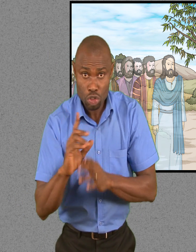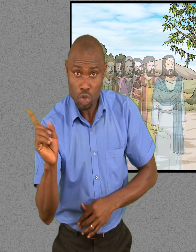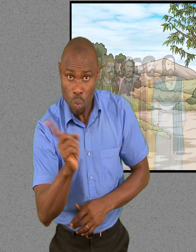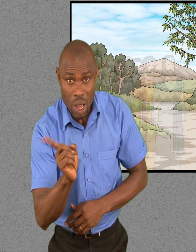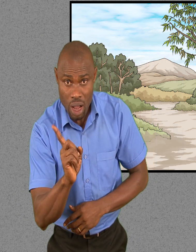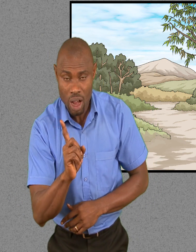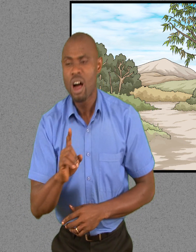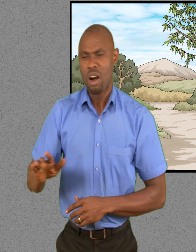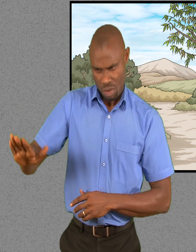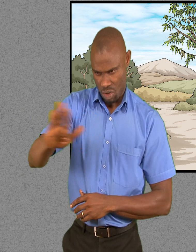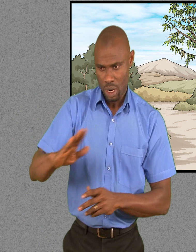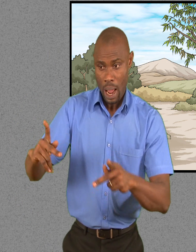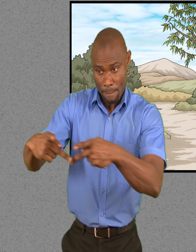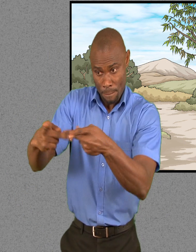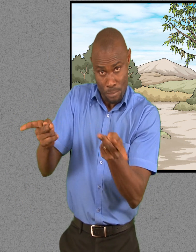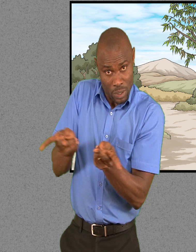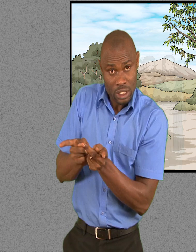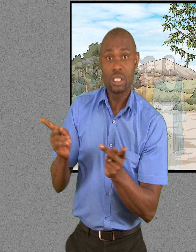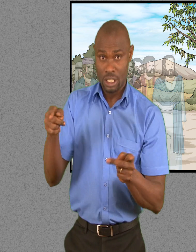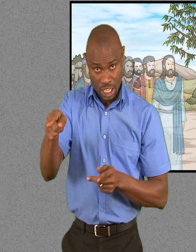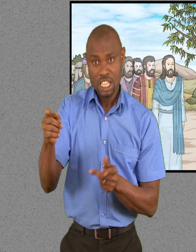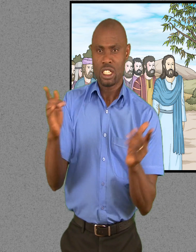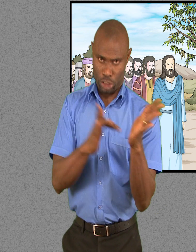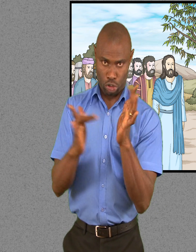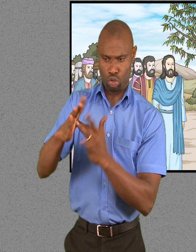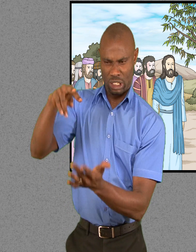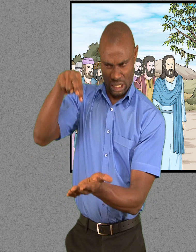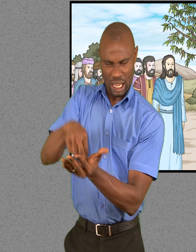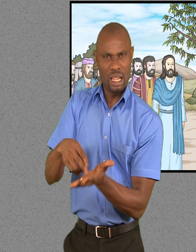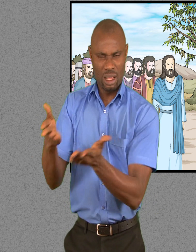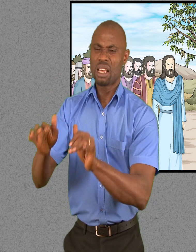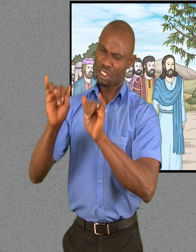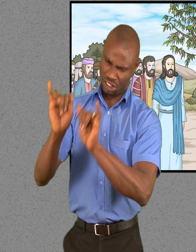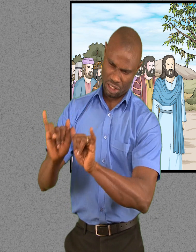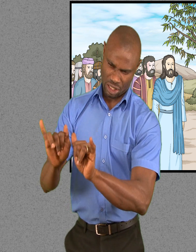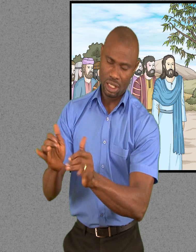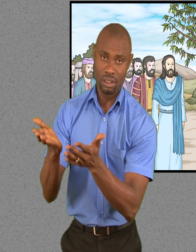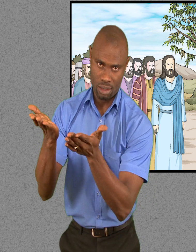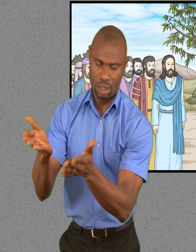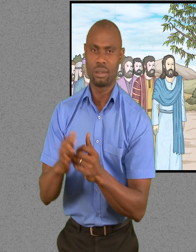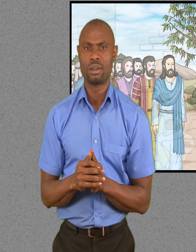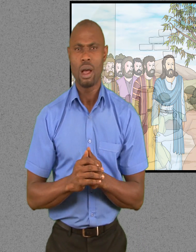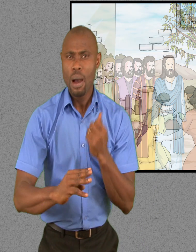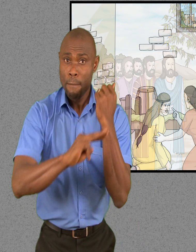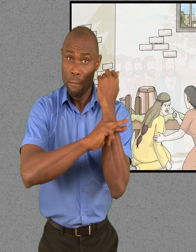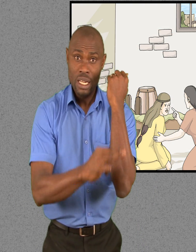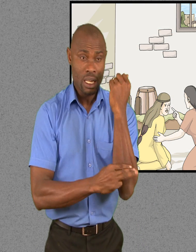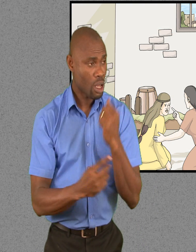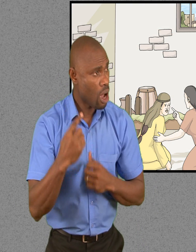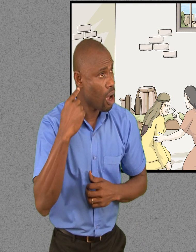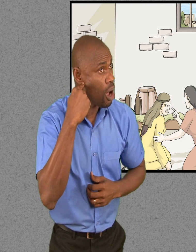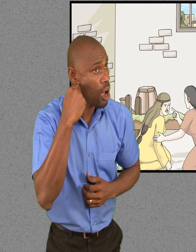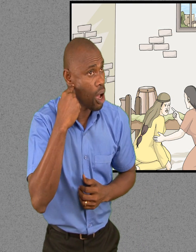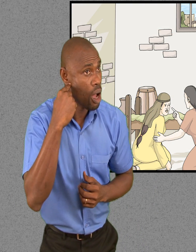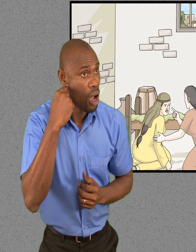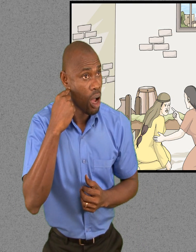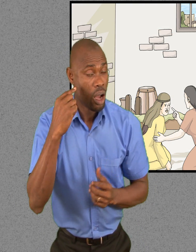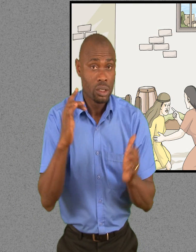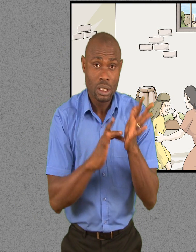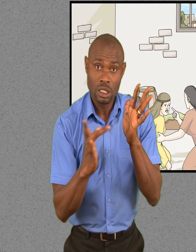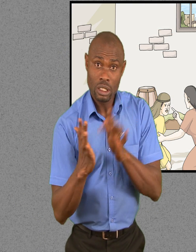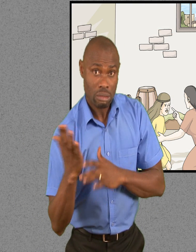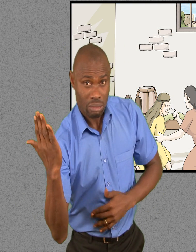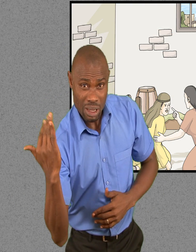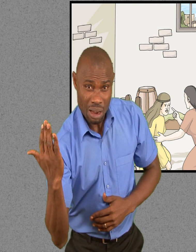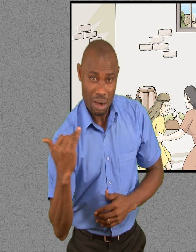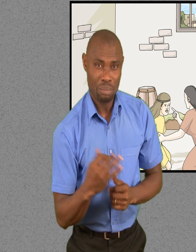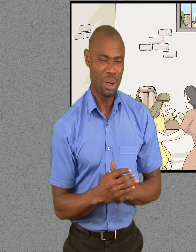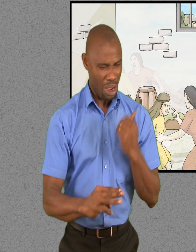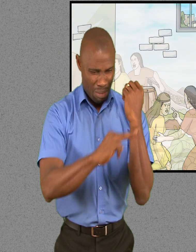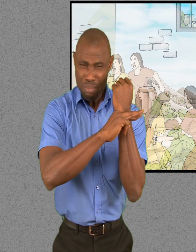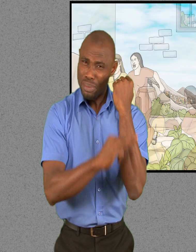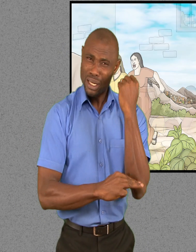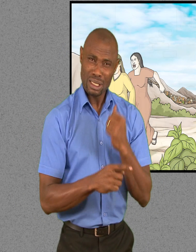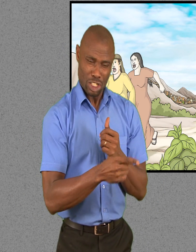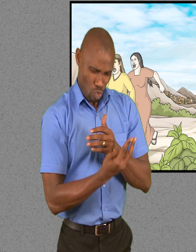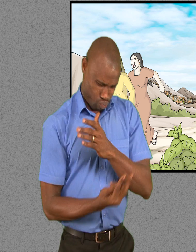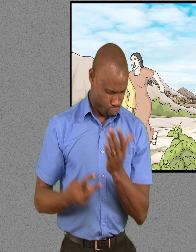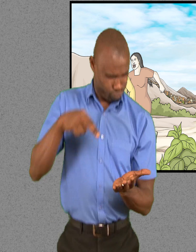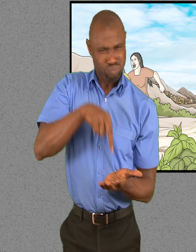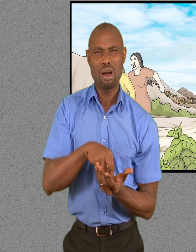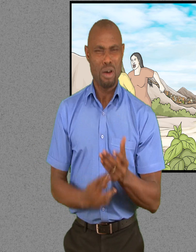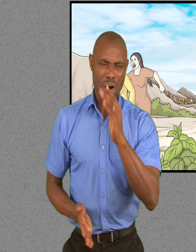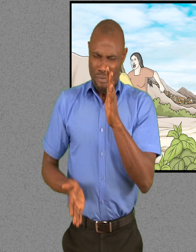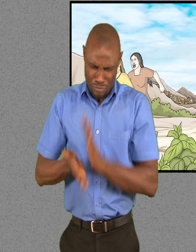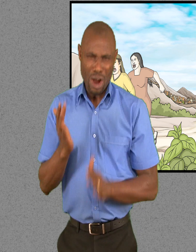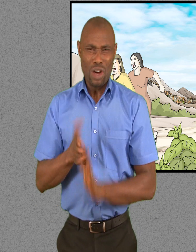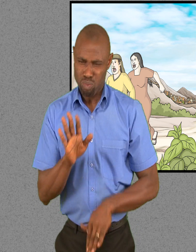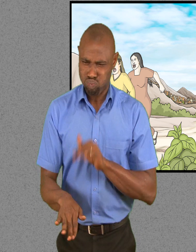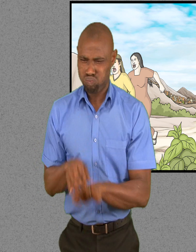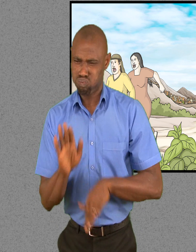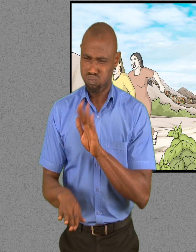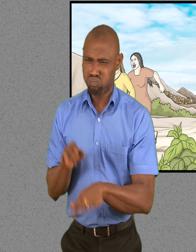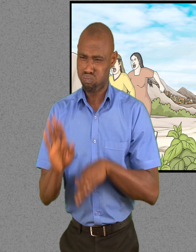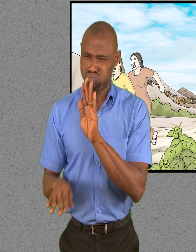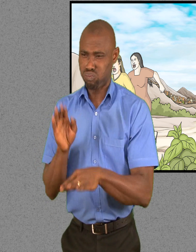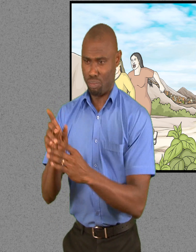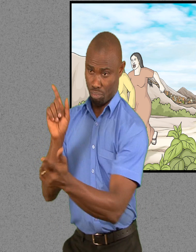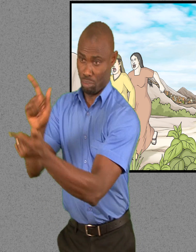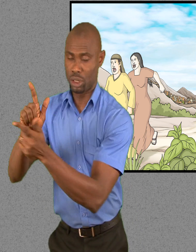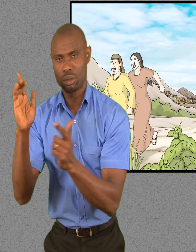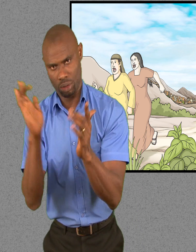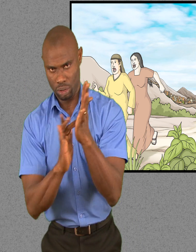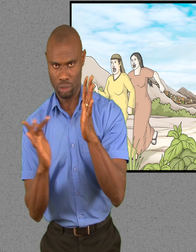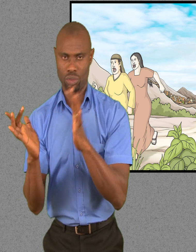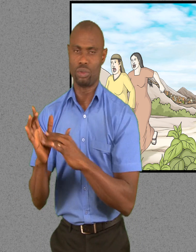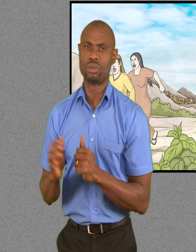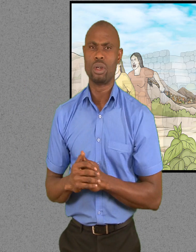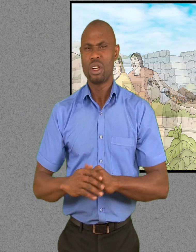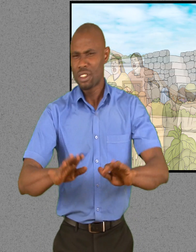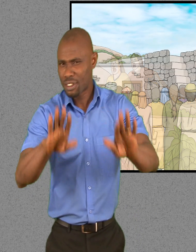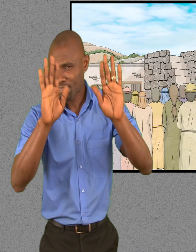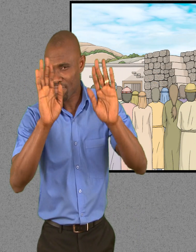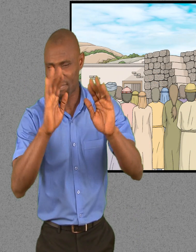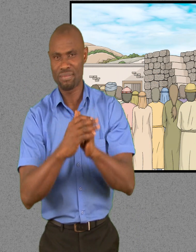Now Jesus had not yet entered the village, but was still at the place where Martha had met Him.